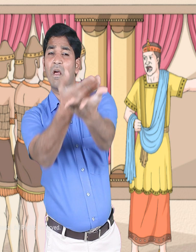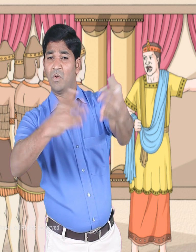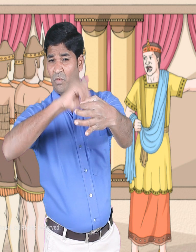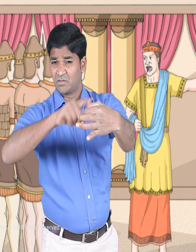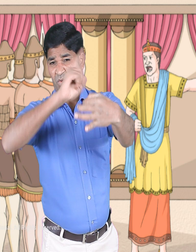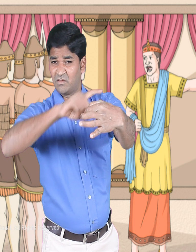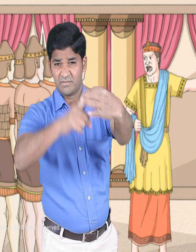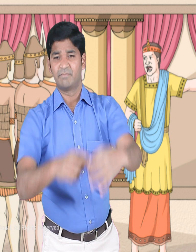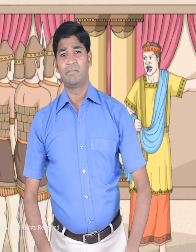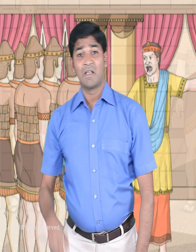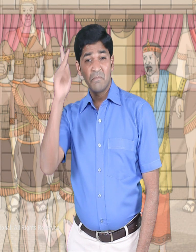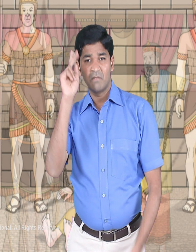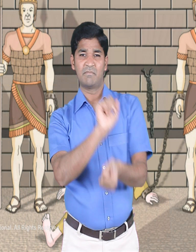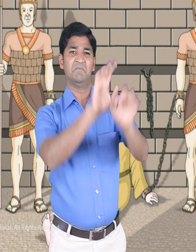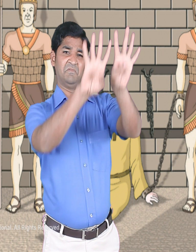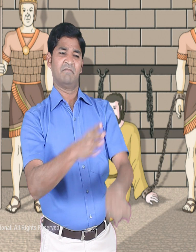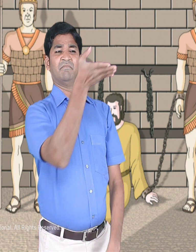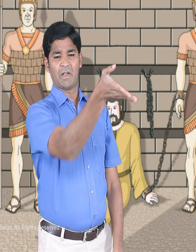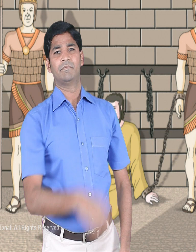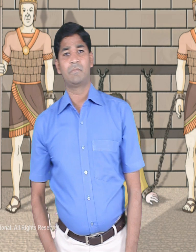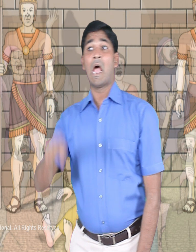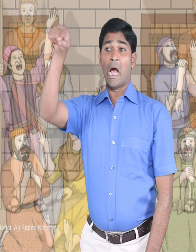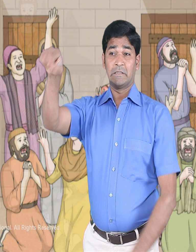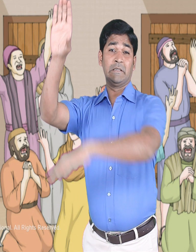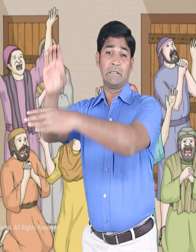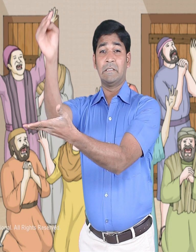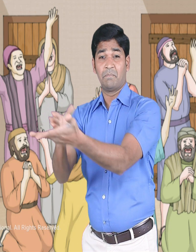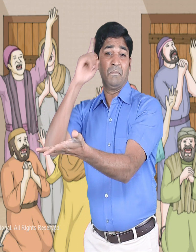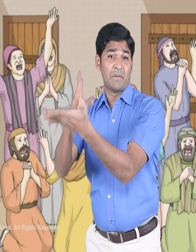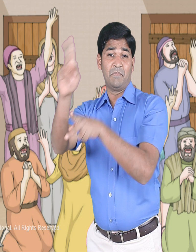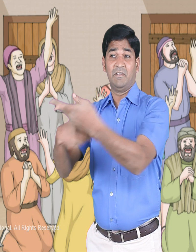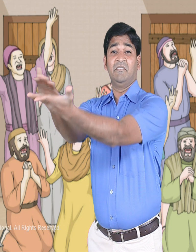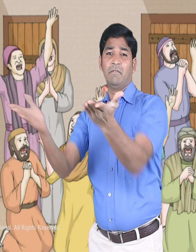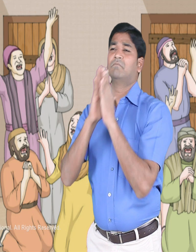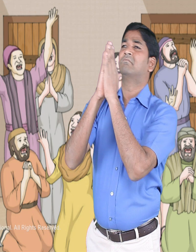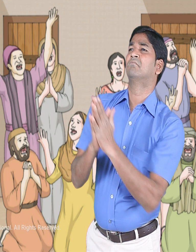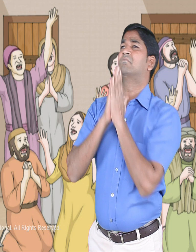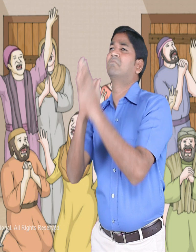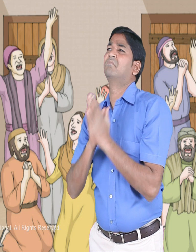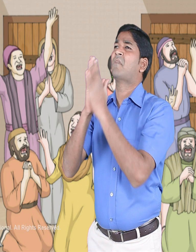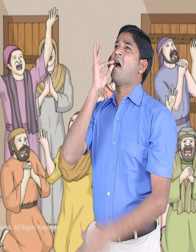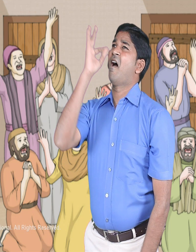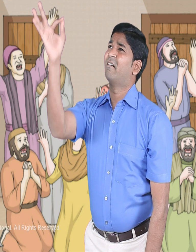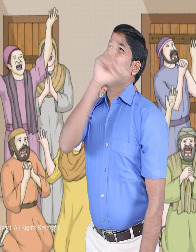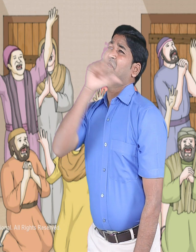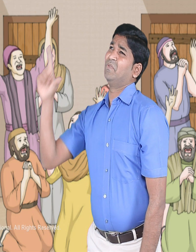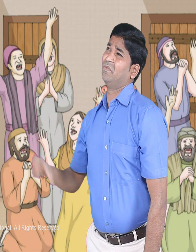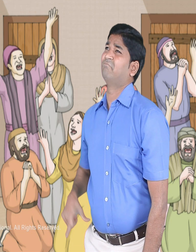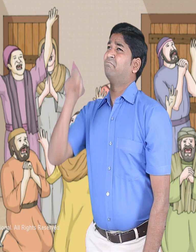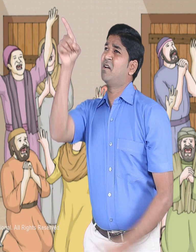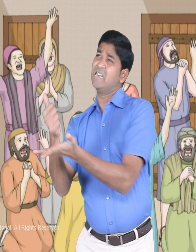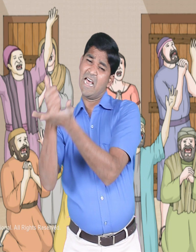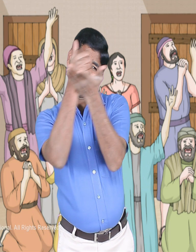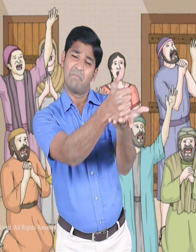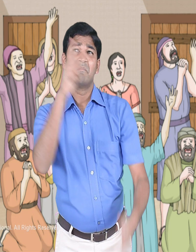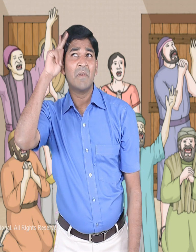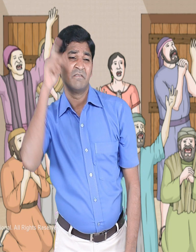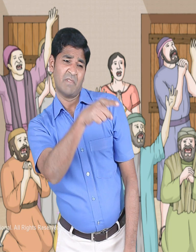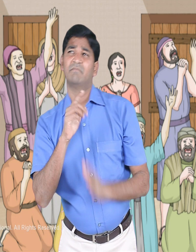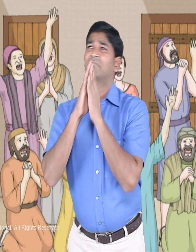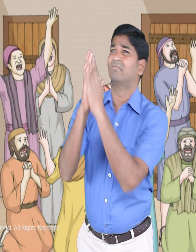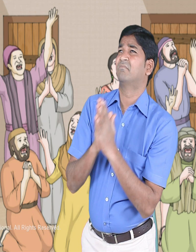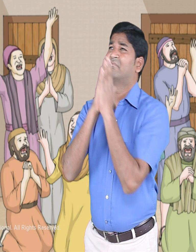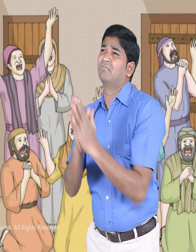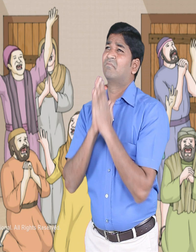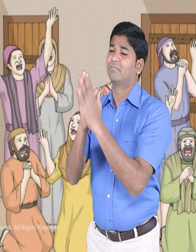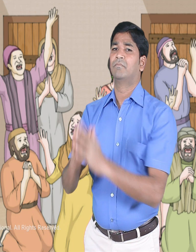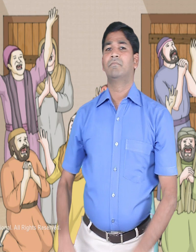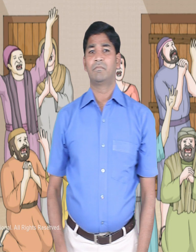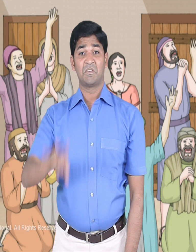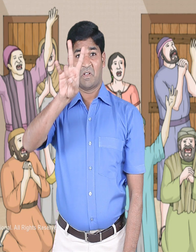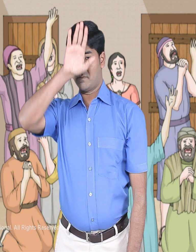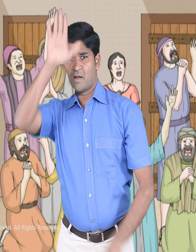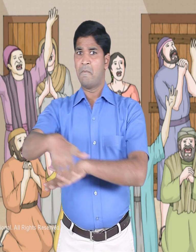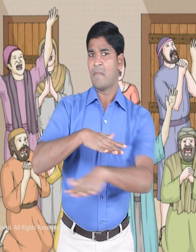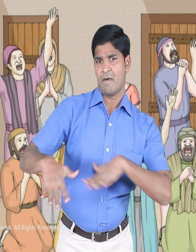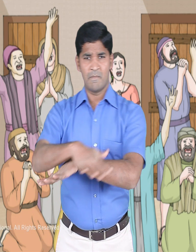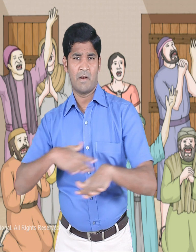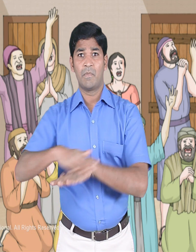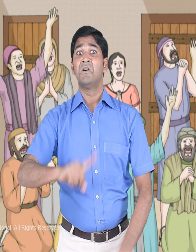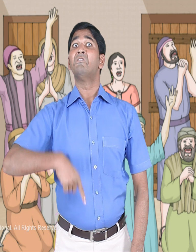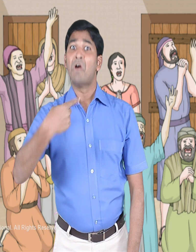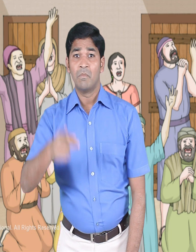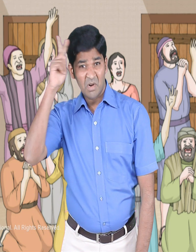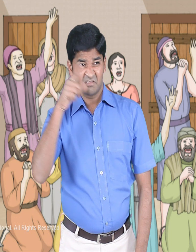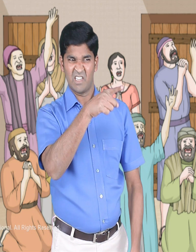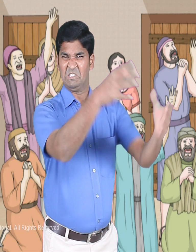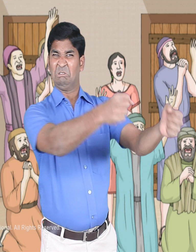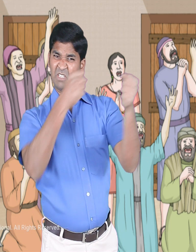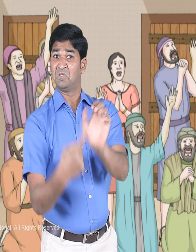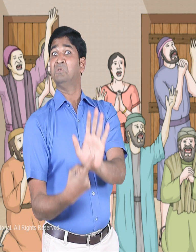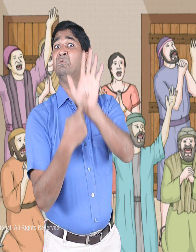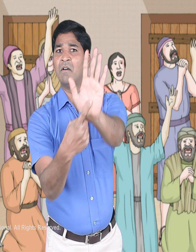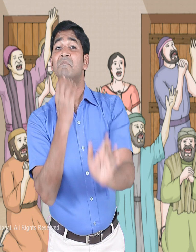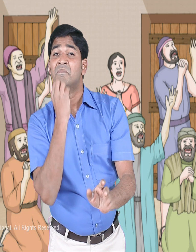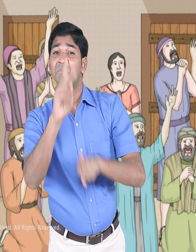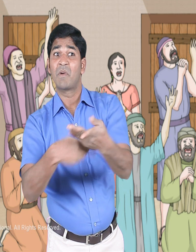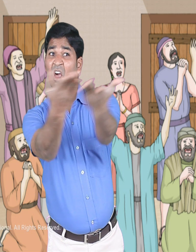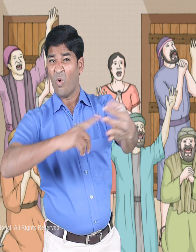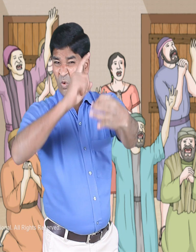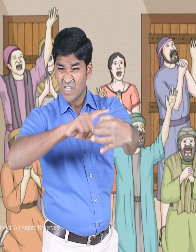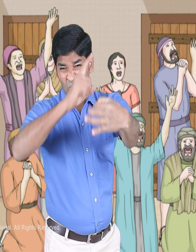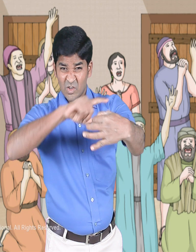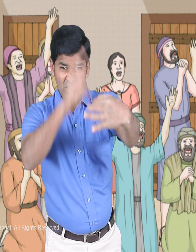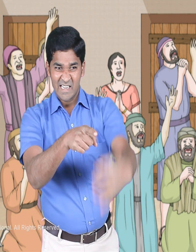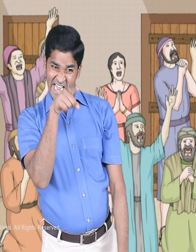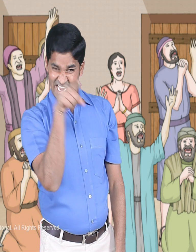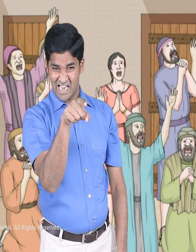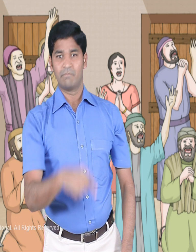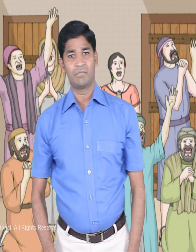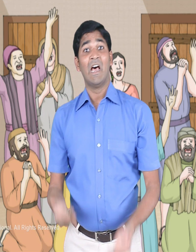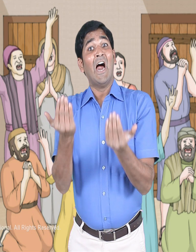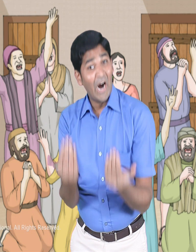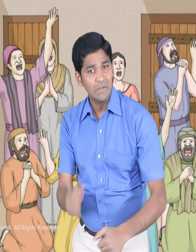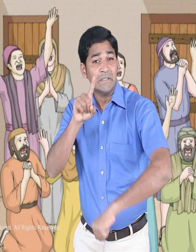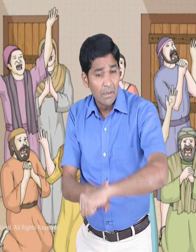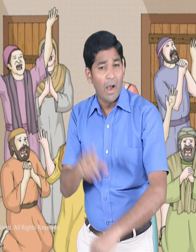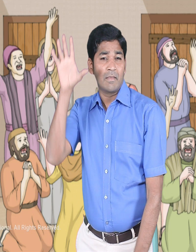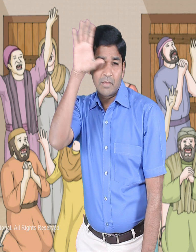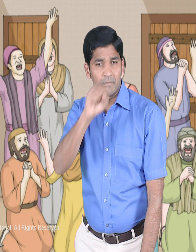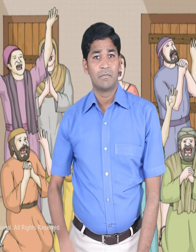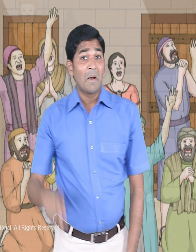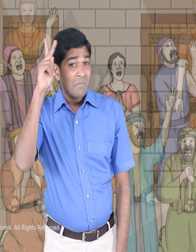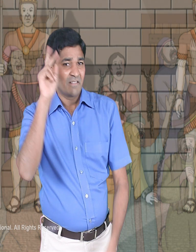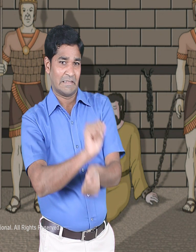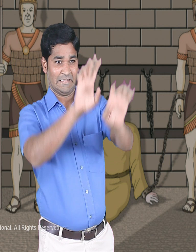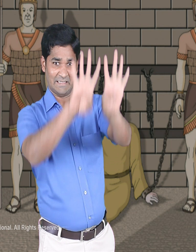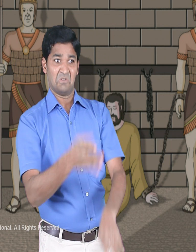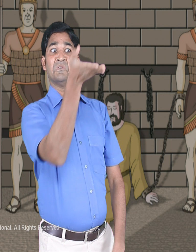So Peter was kept in prison, but the church was fervently praying to God for him.